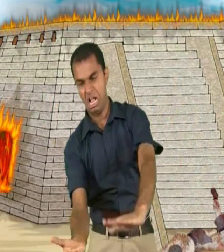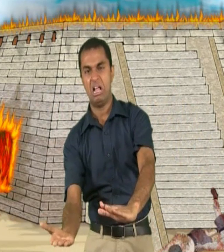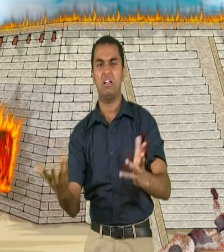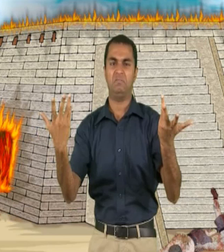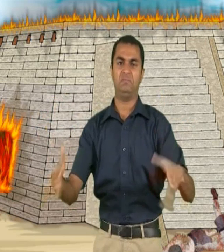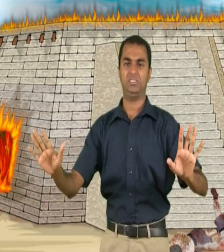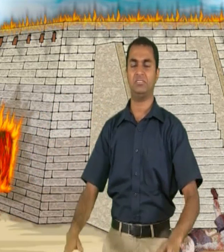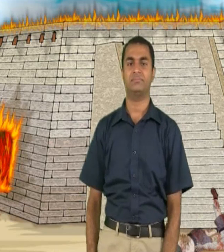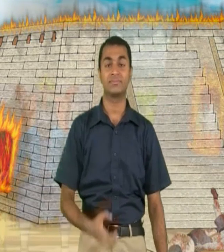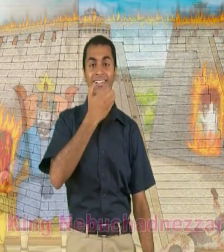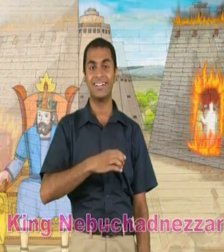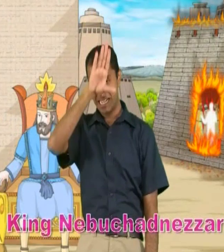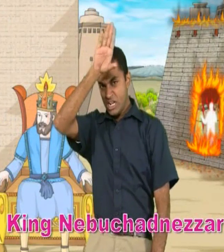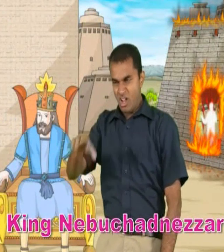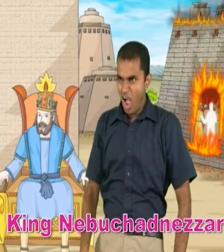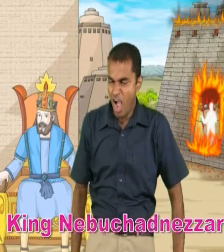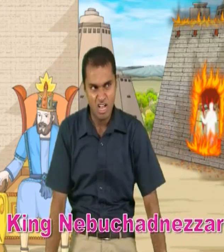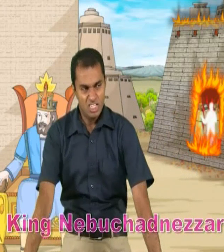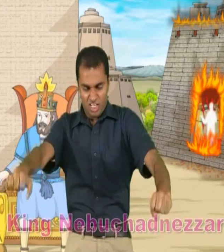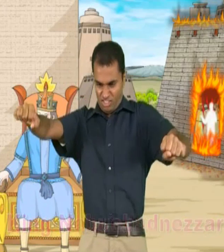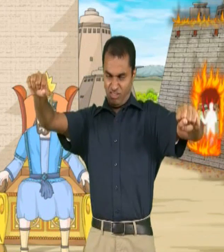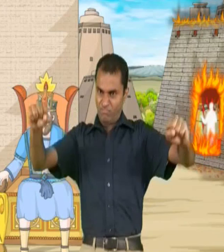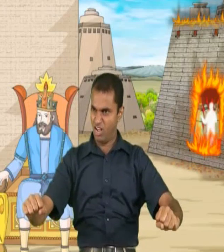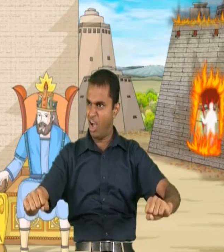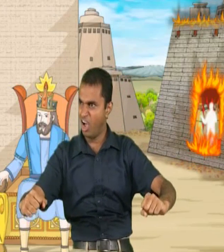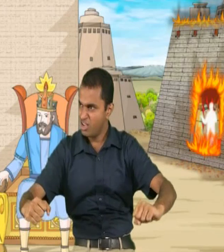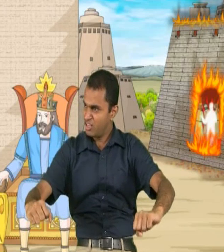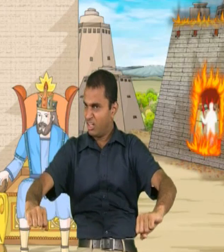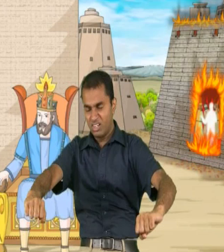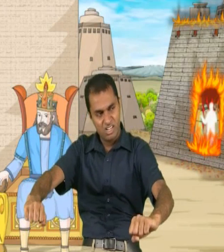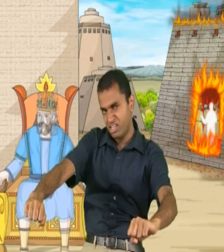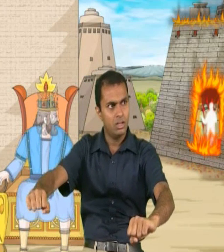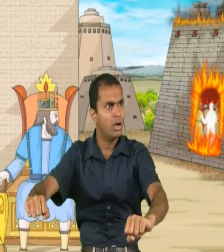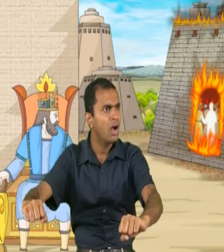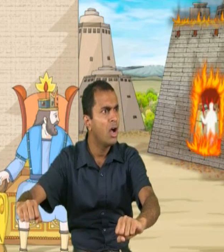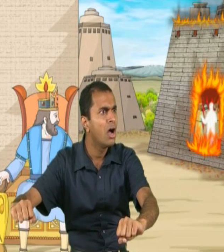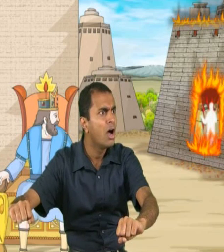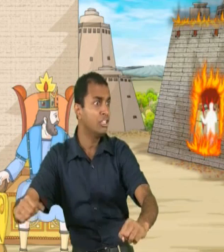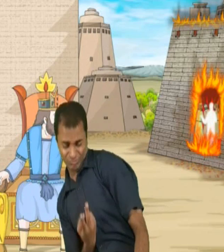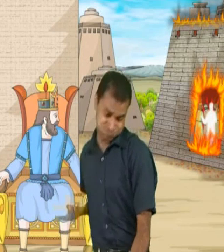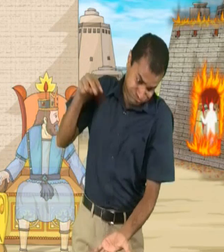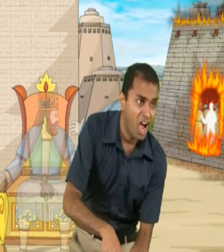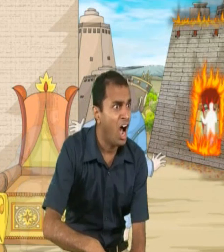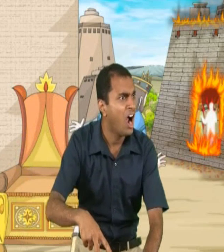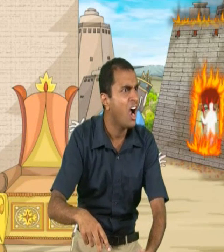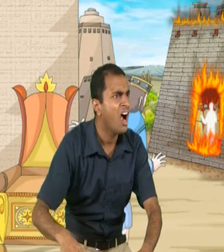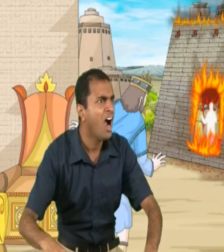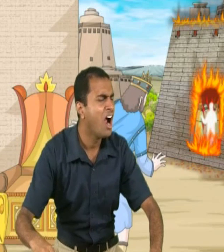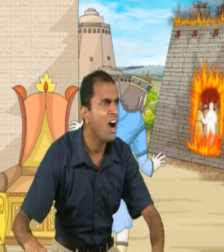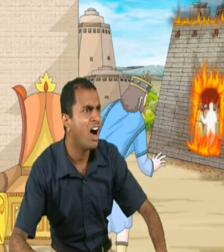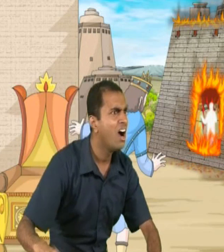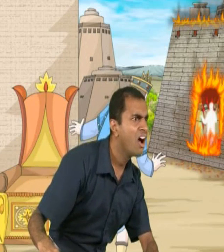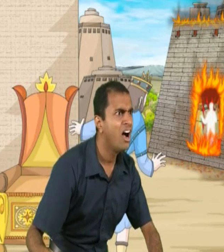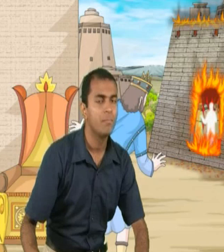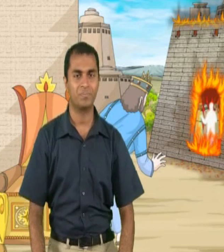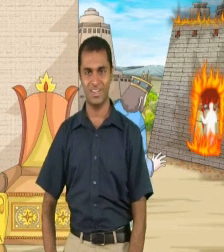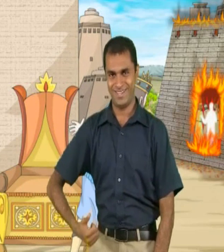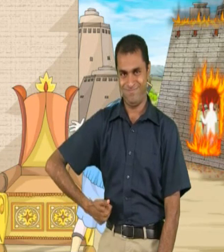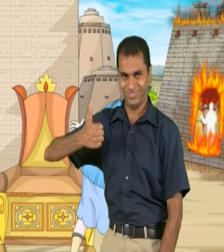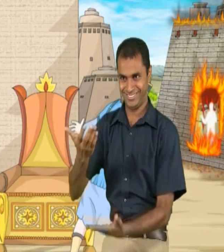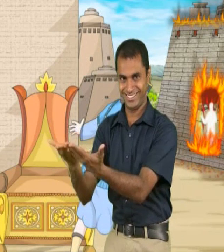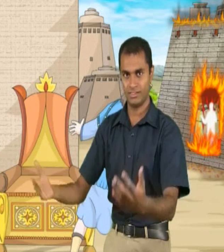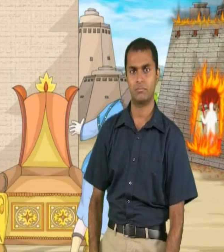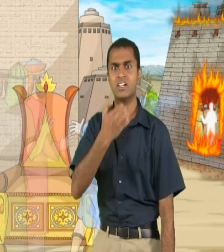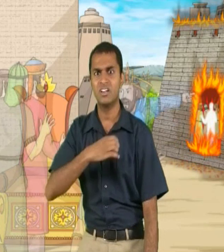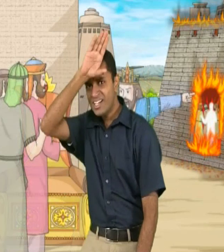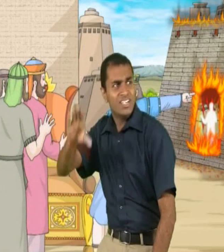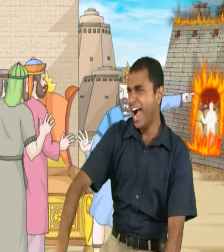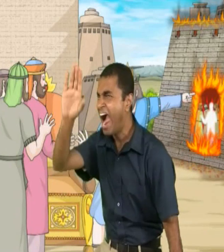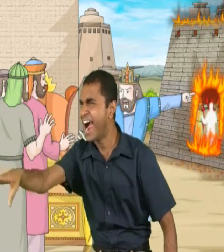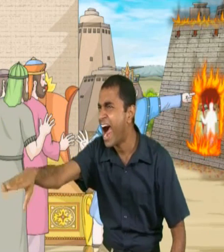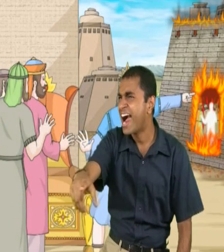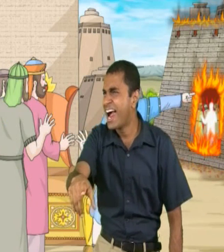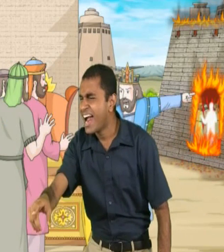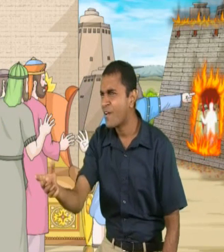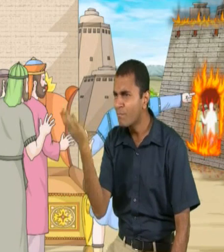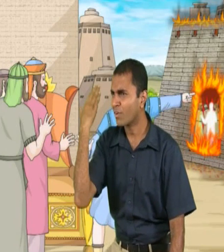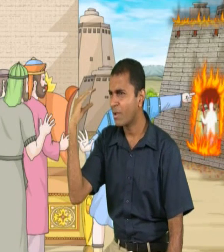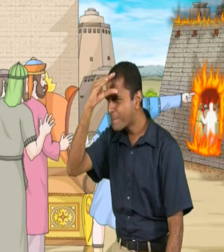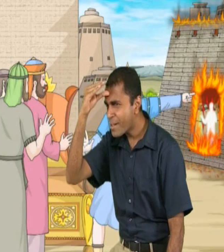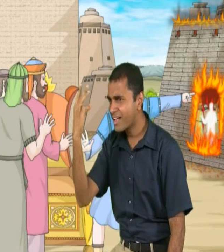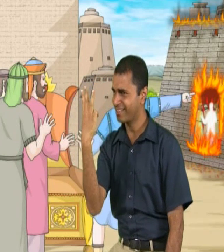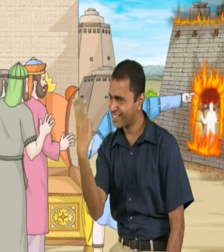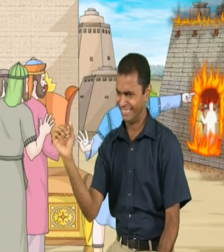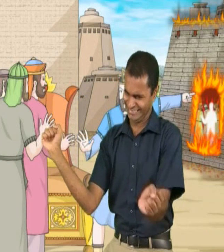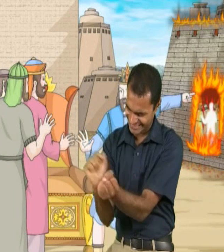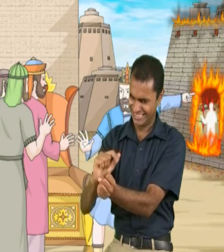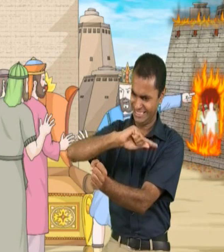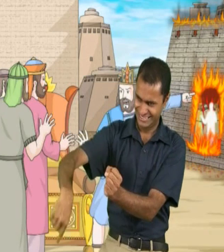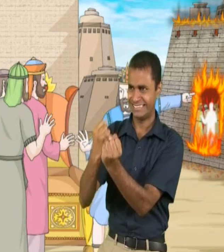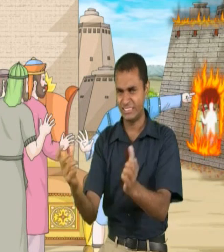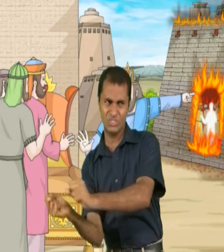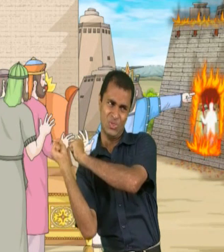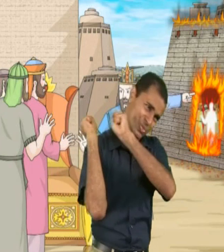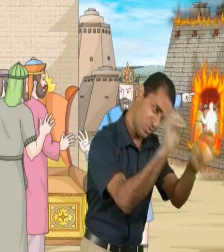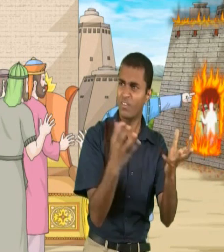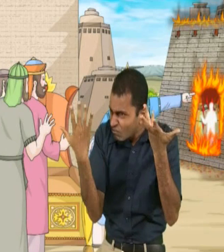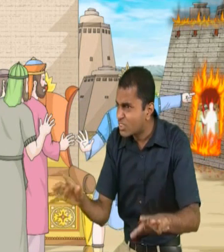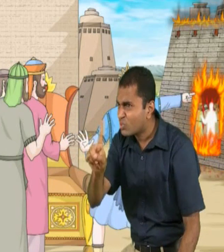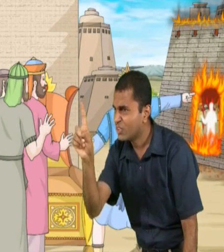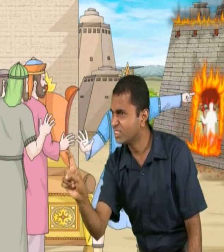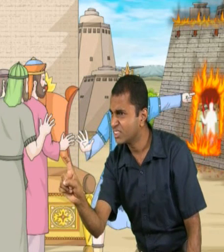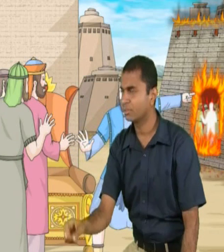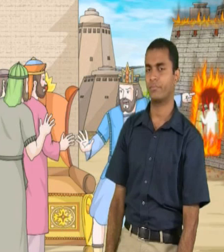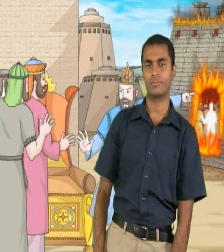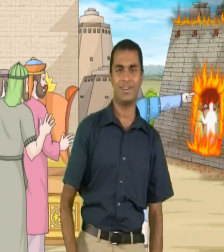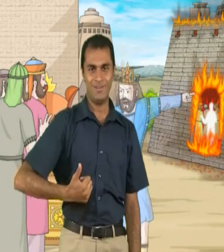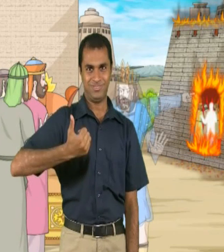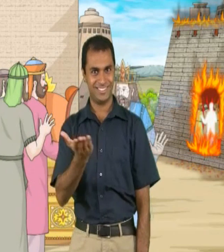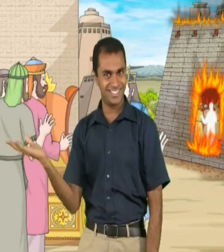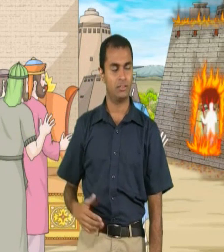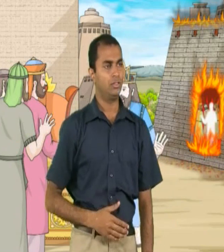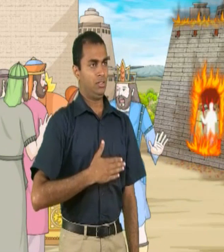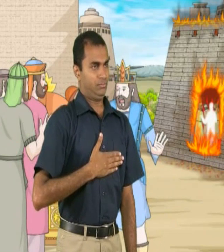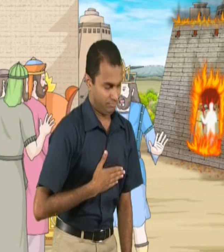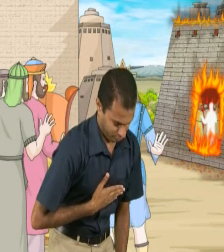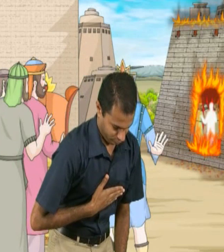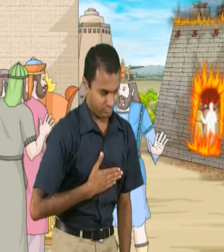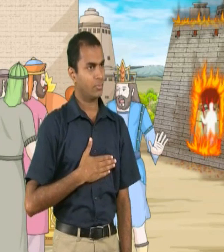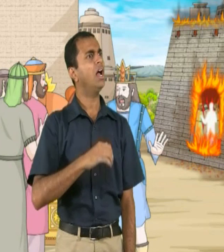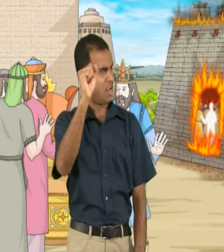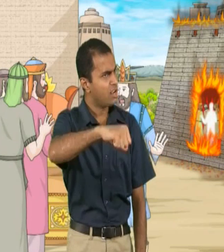Suddenly King Nebuchadnezzar jumped up in amazement and asked his advisers, “Did we not throw three men, firmly bound, into the fire?”